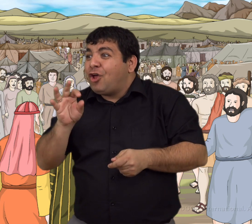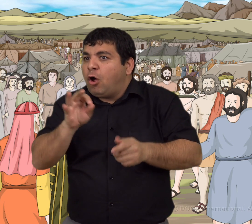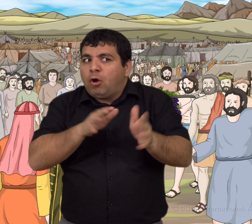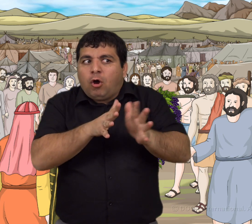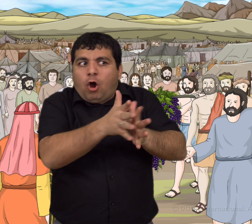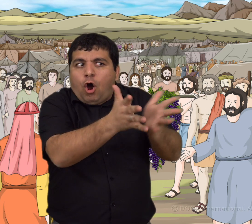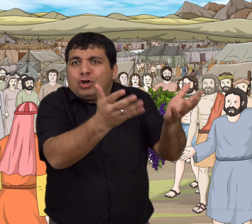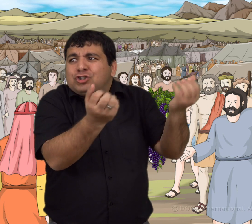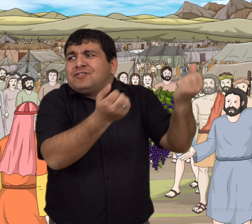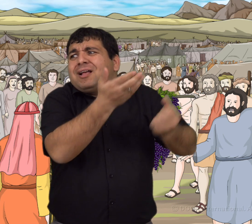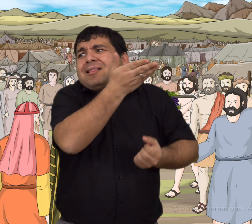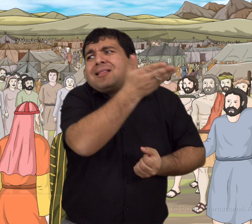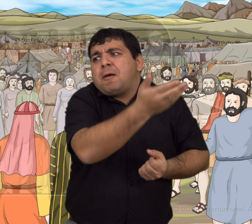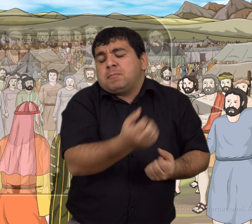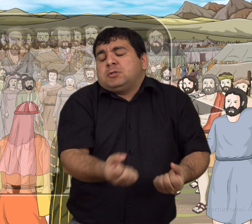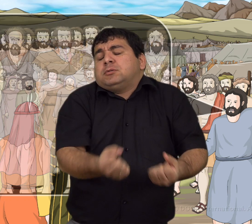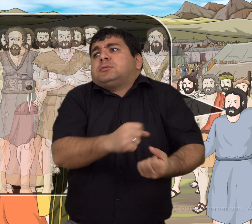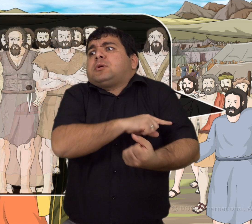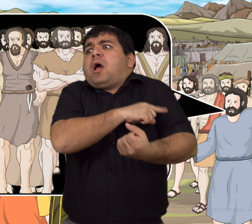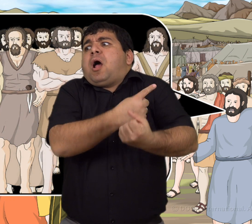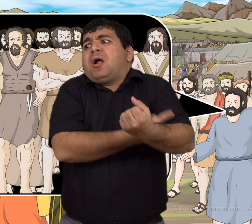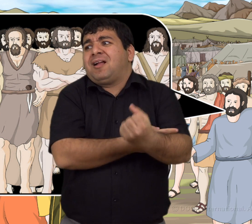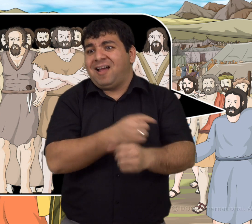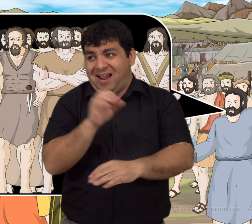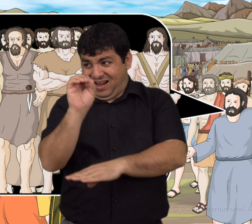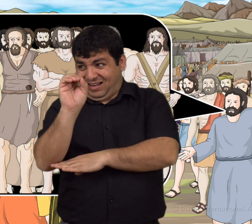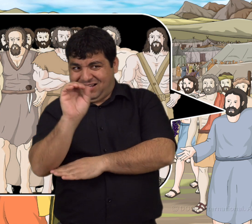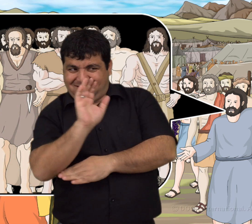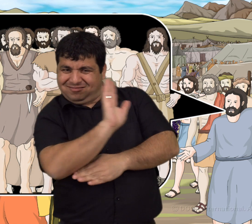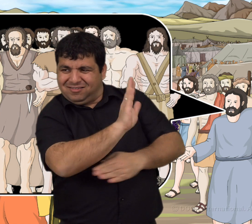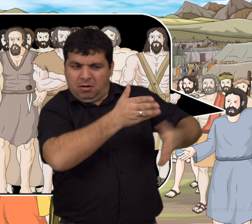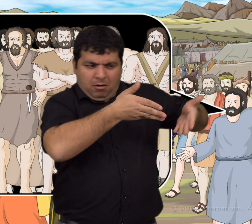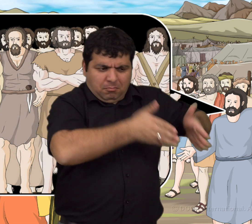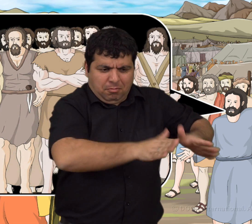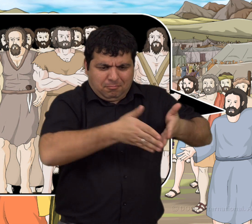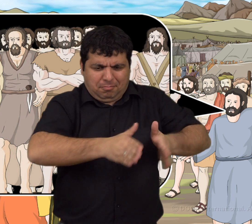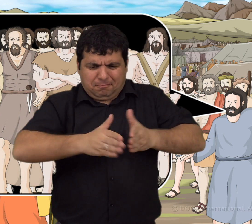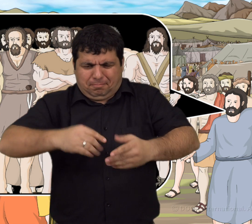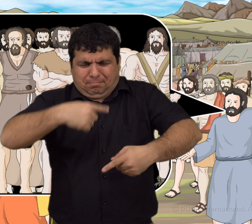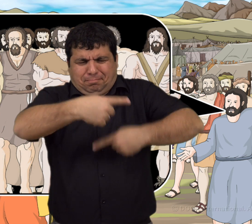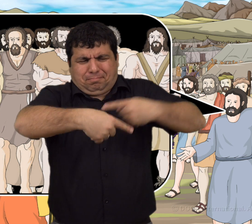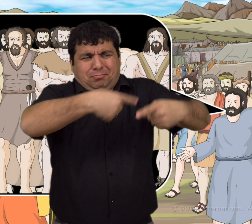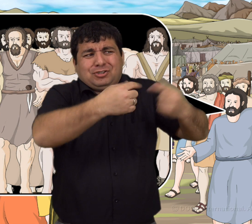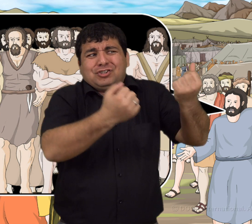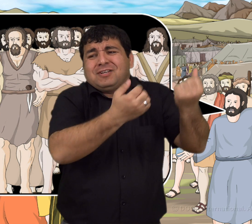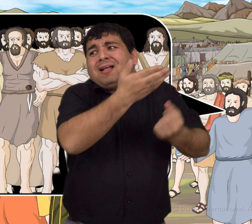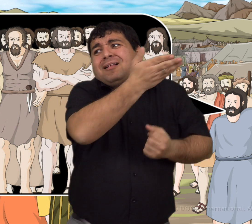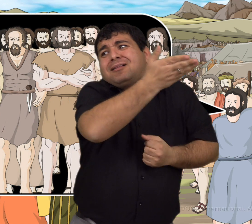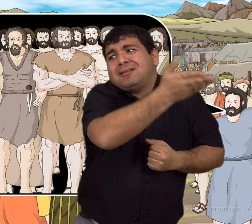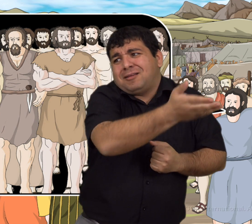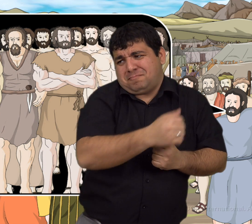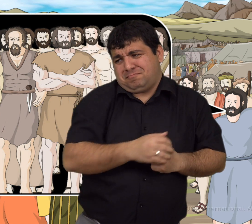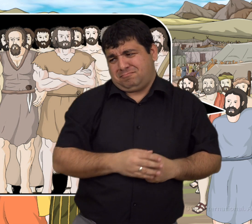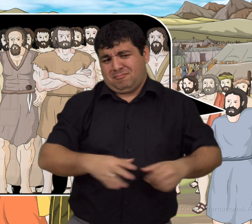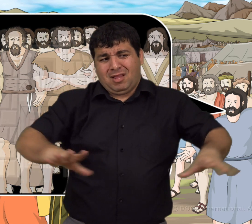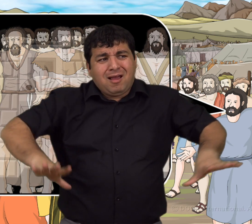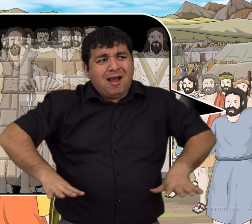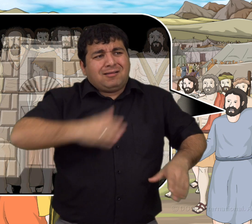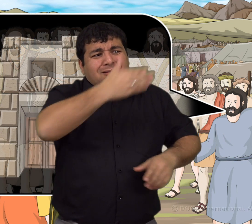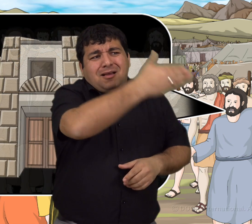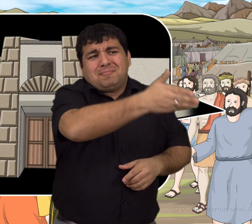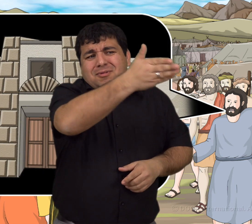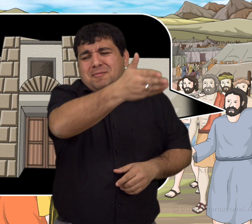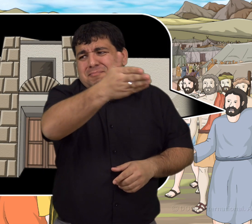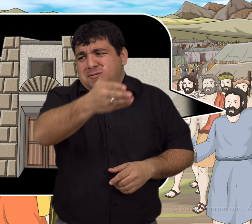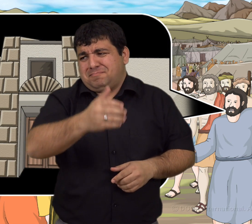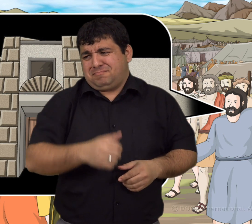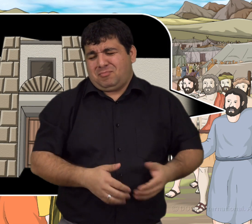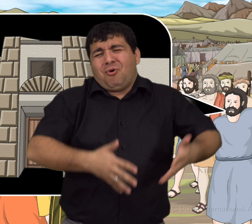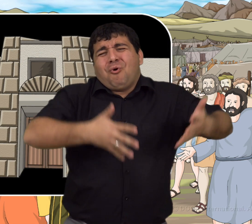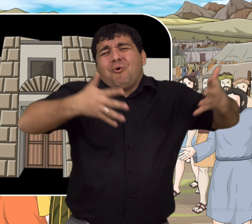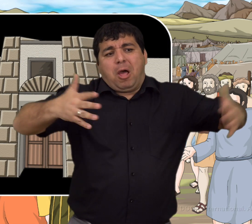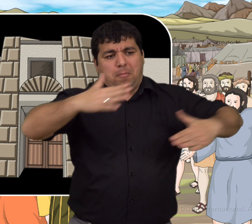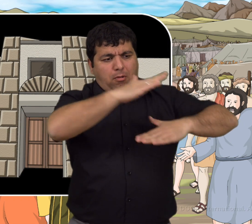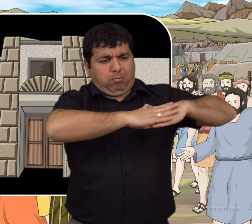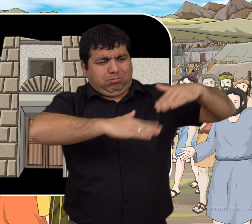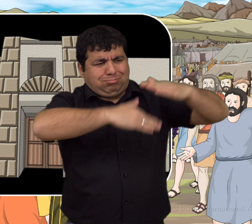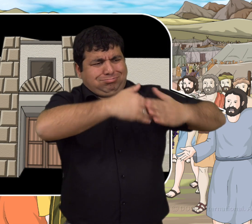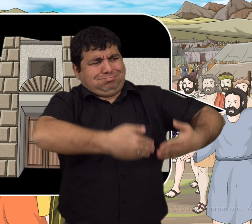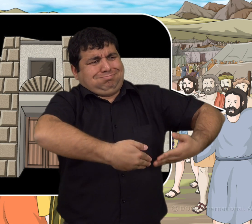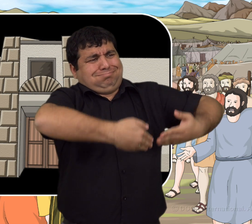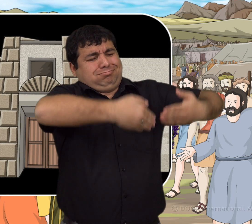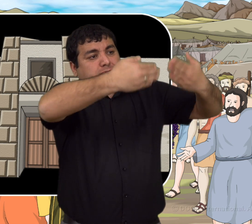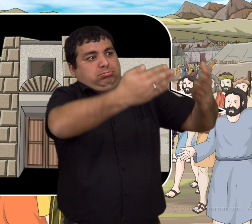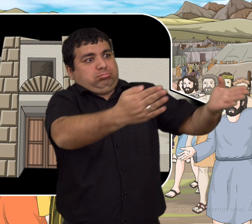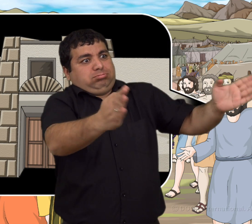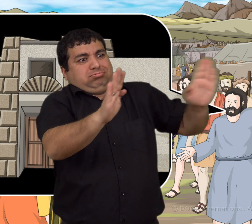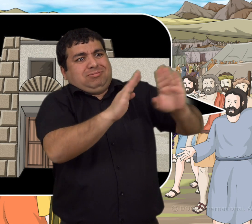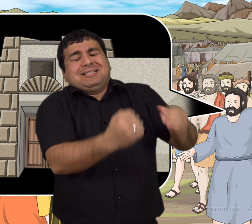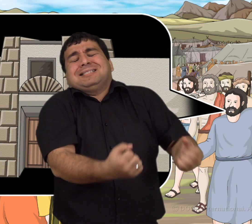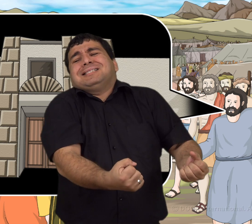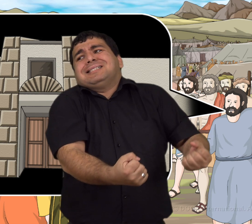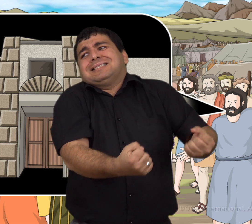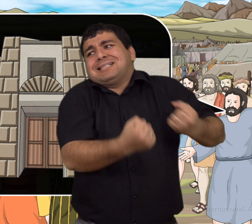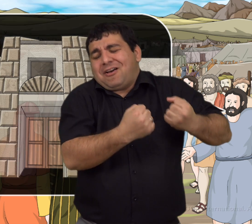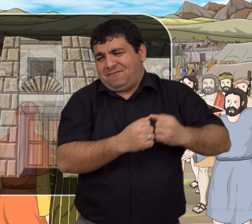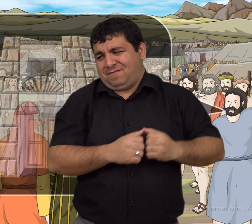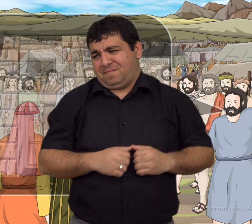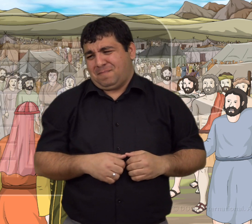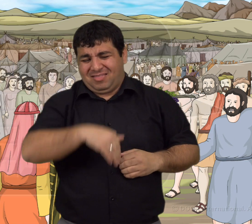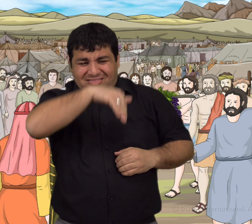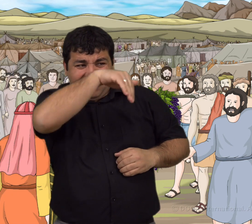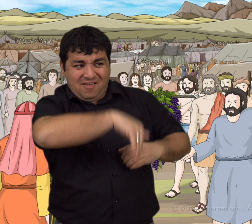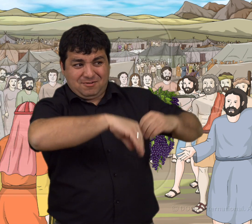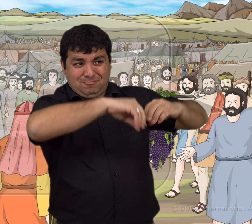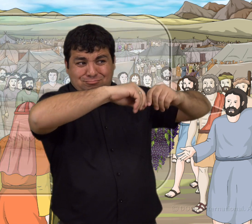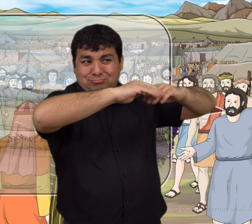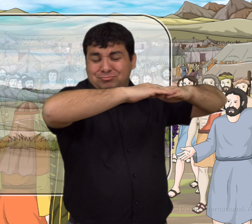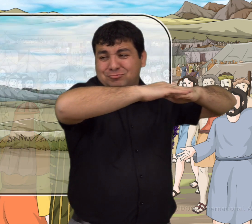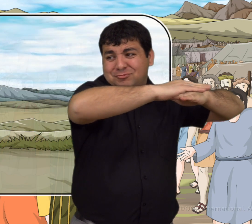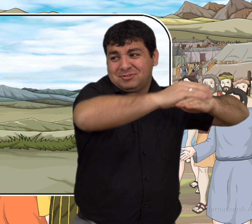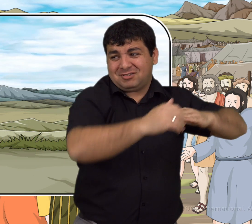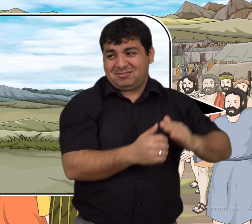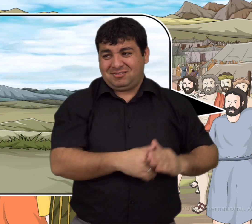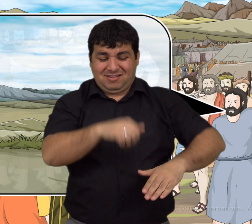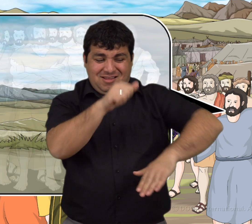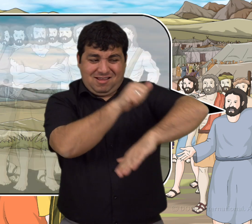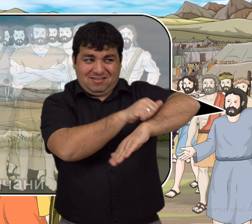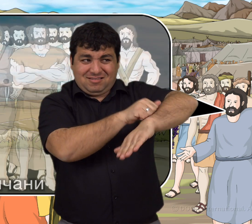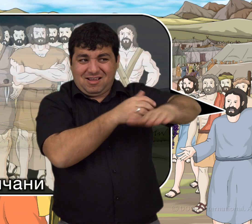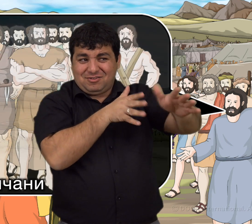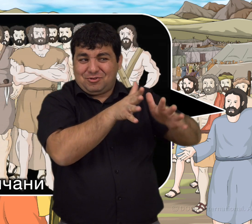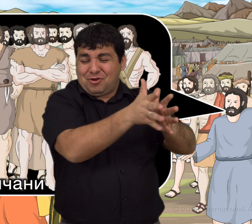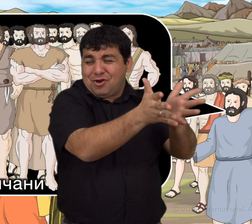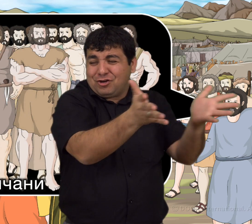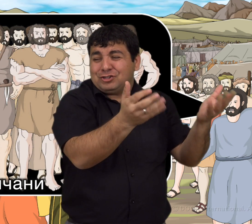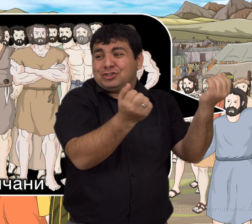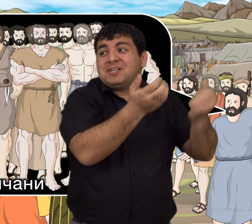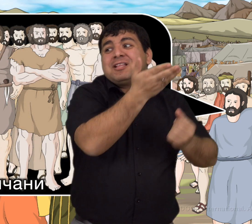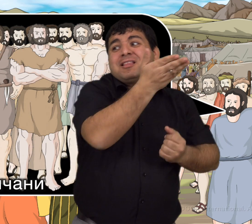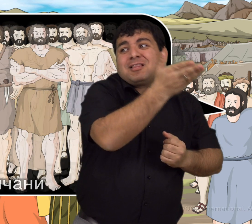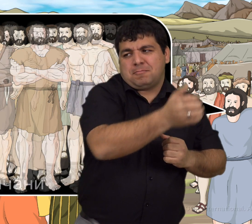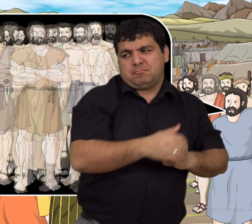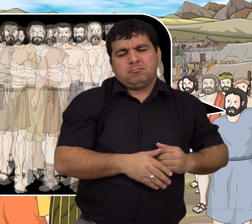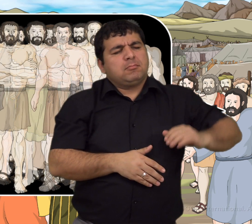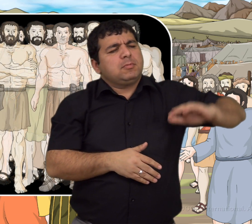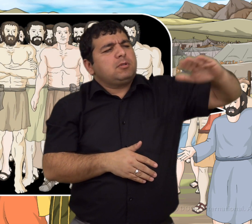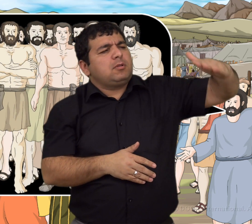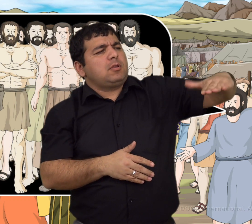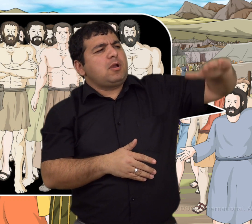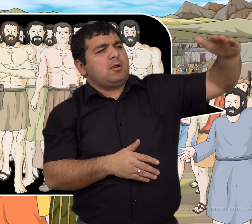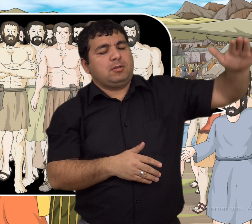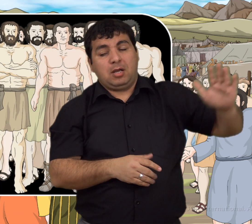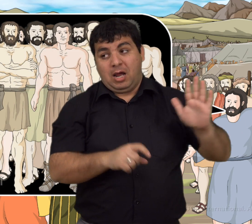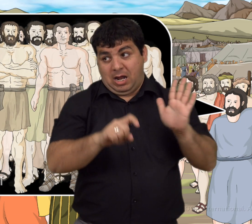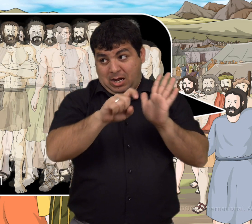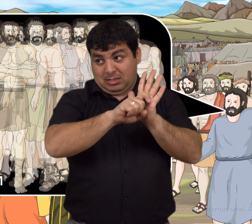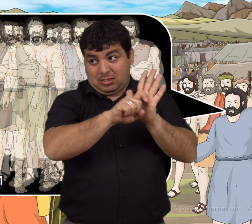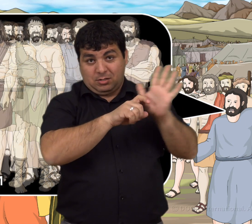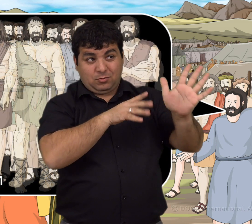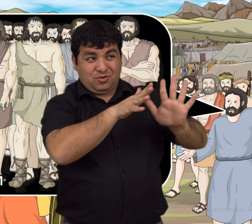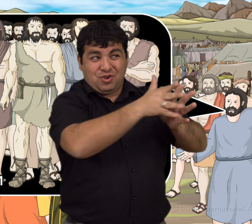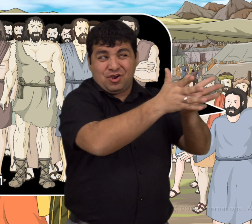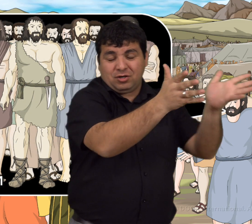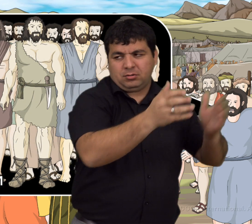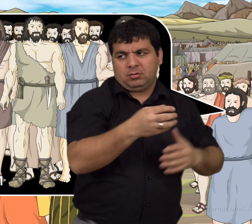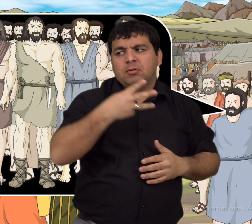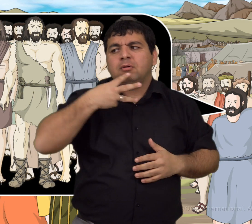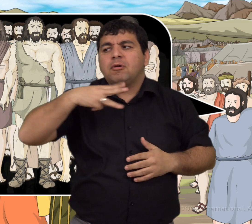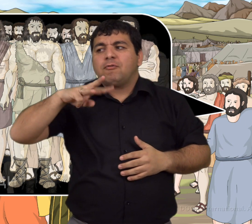Nevertheless, the people living in the land are strong, and the cities are large and fortified. We even saw the descendants of Anak there. The Amalekites live in the land of the Negev;